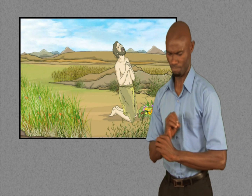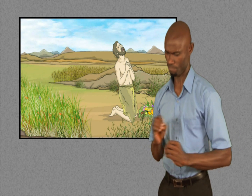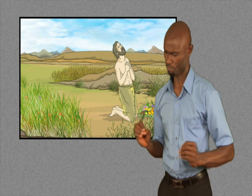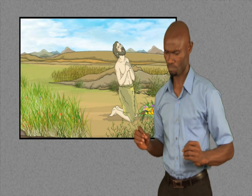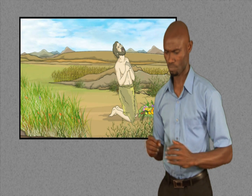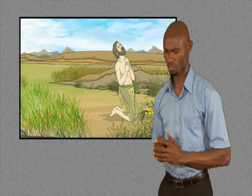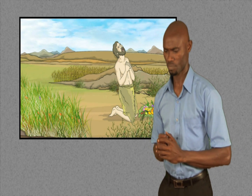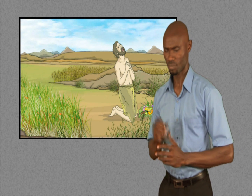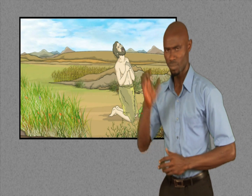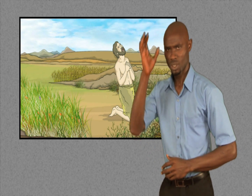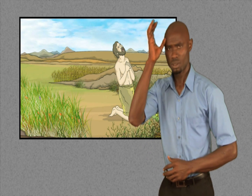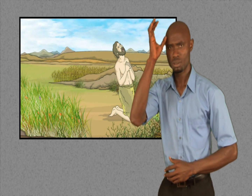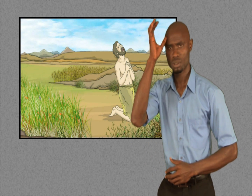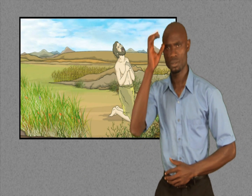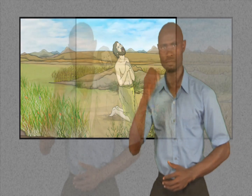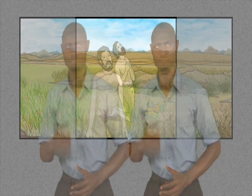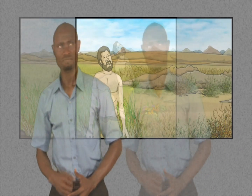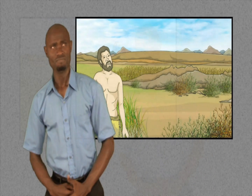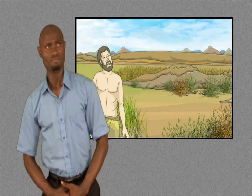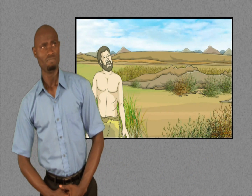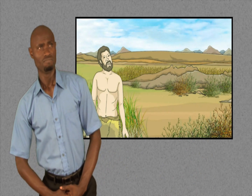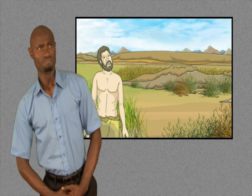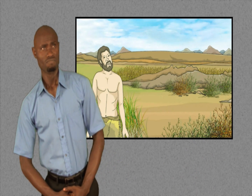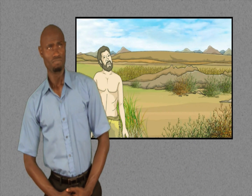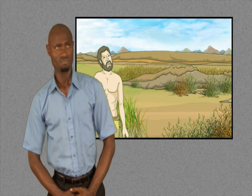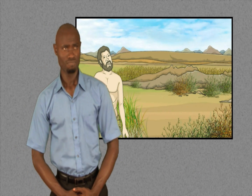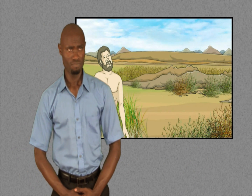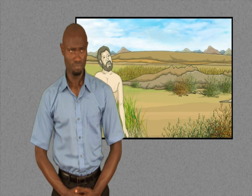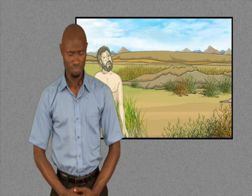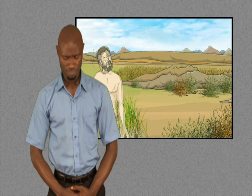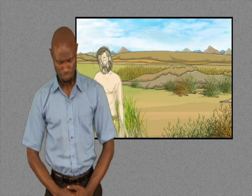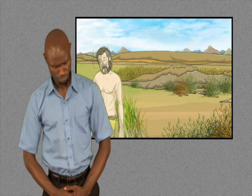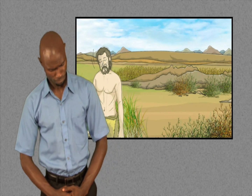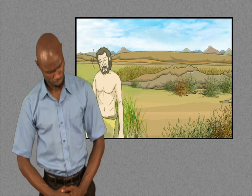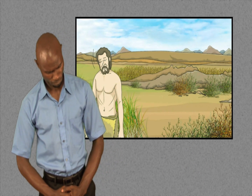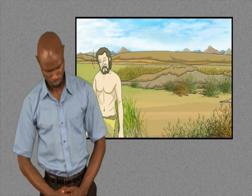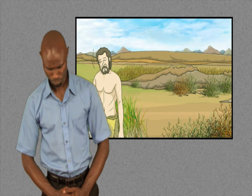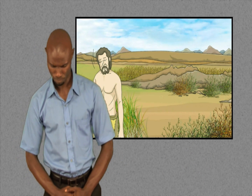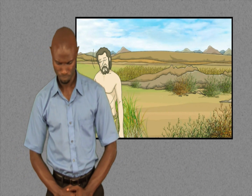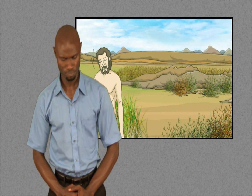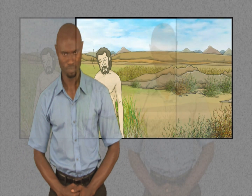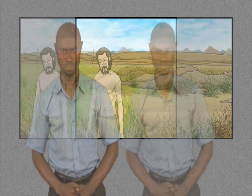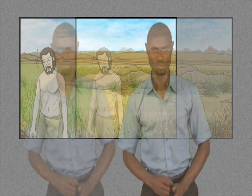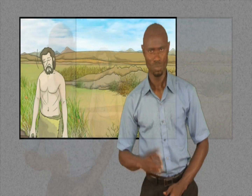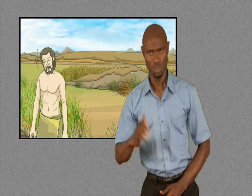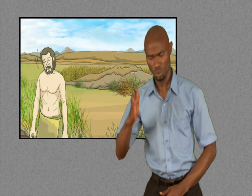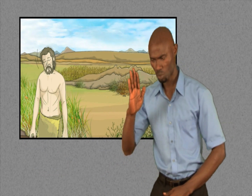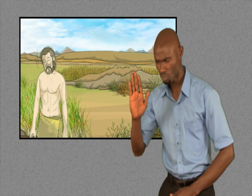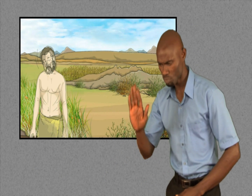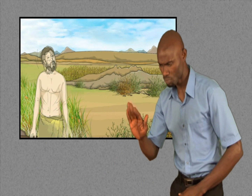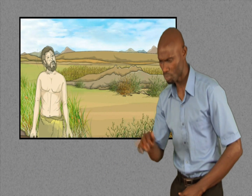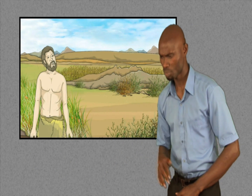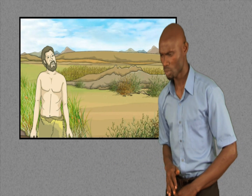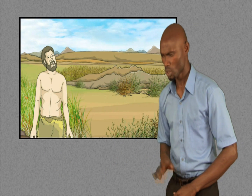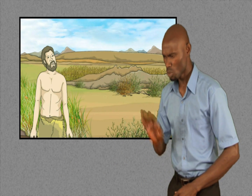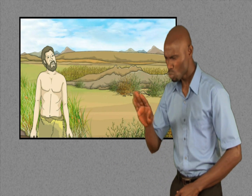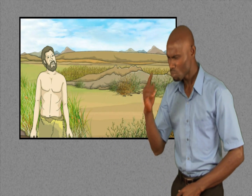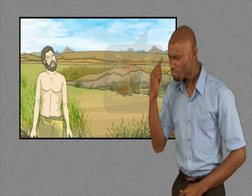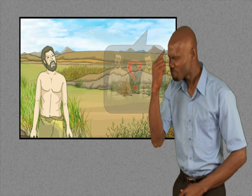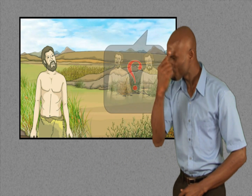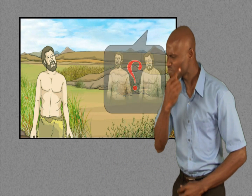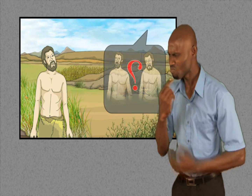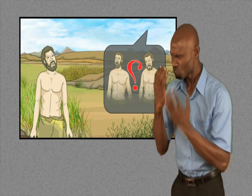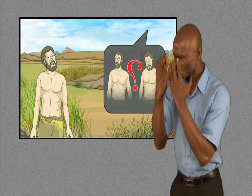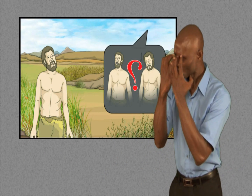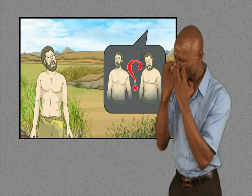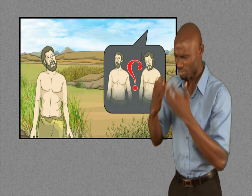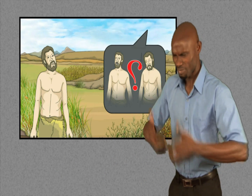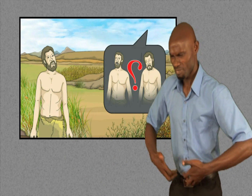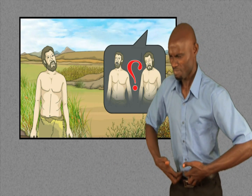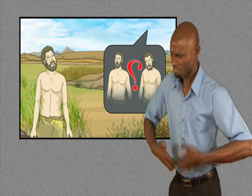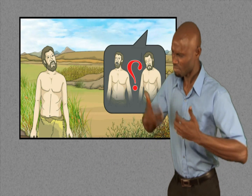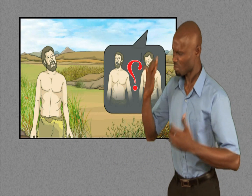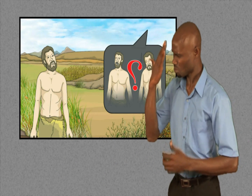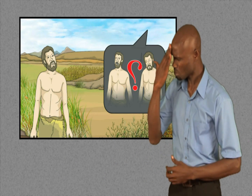So Cain became very angry, and his countenance fell.